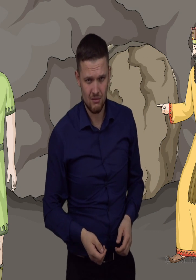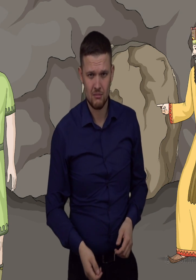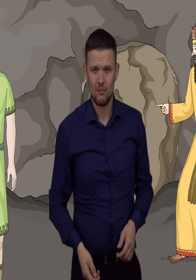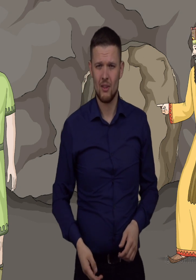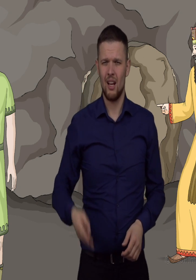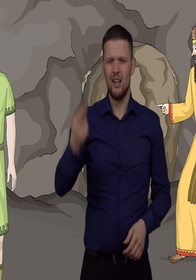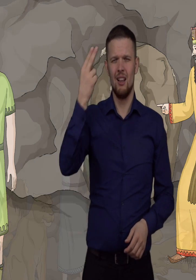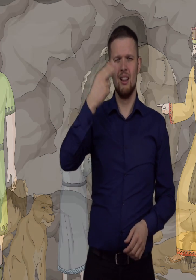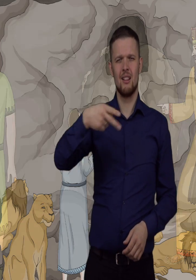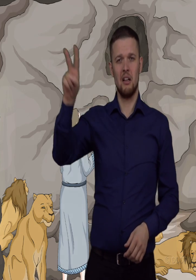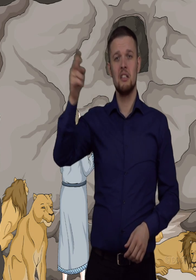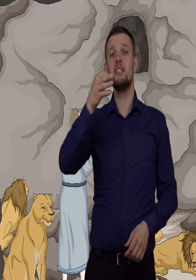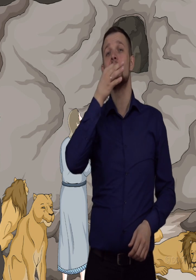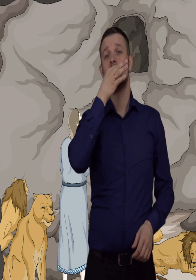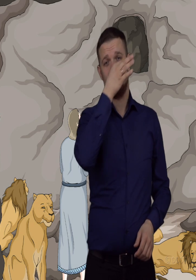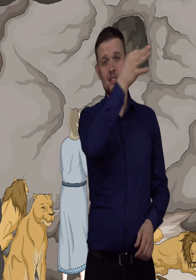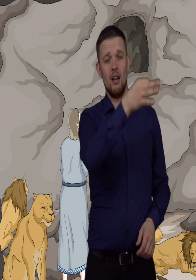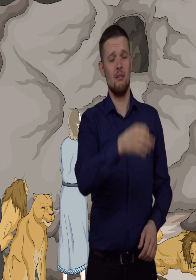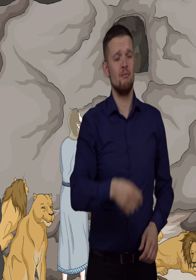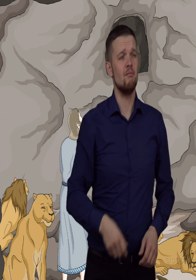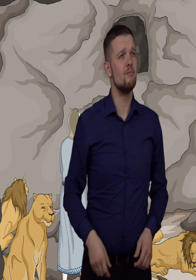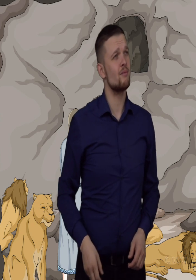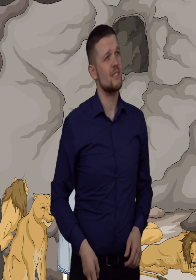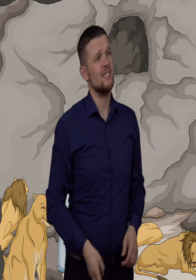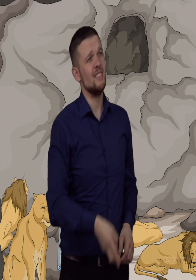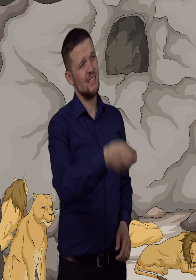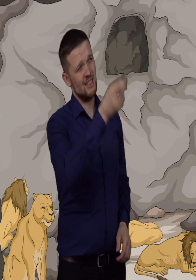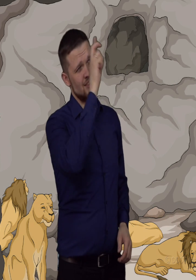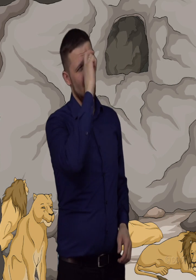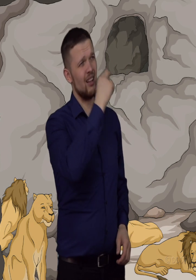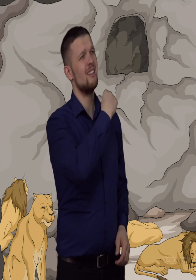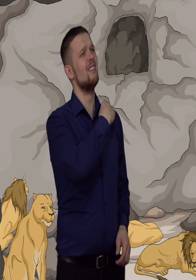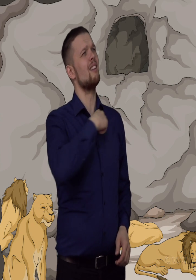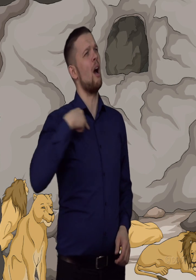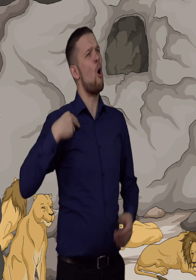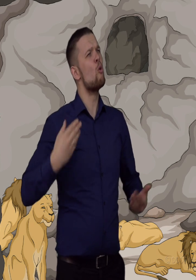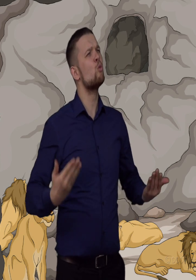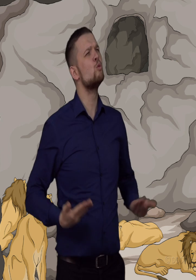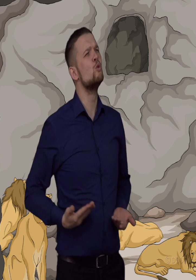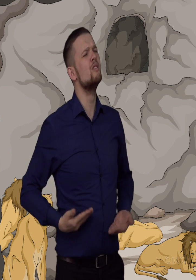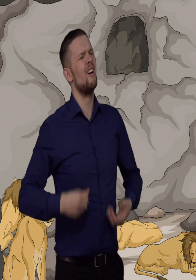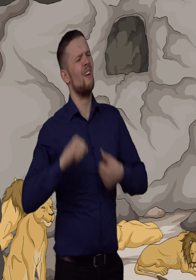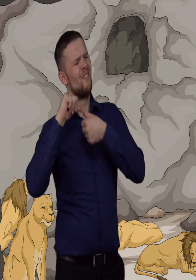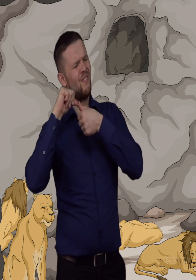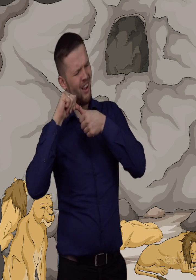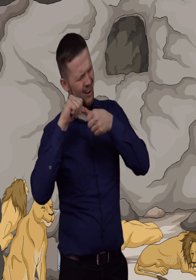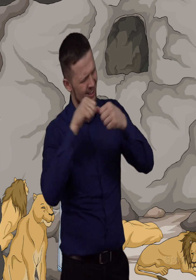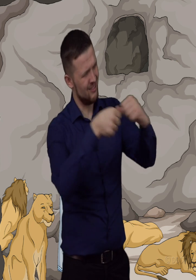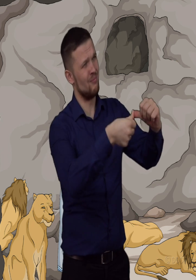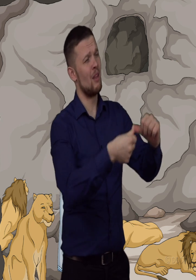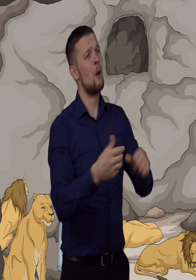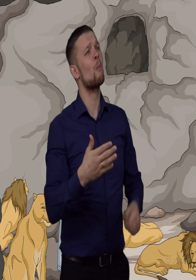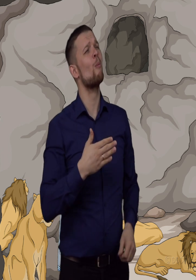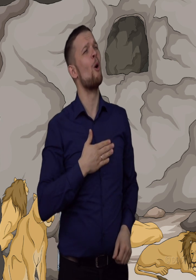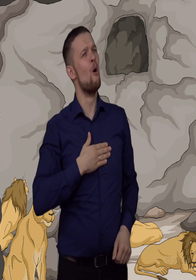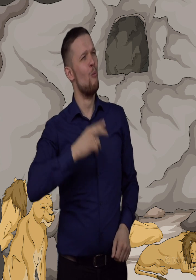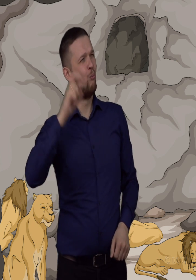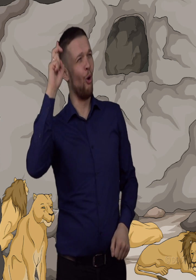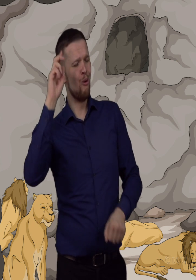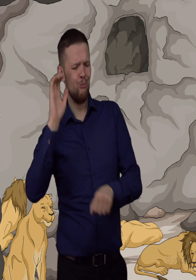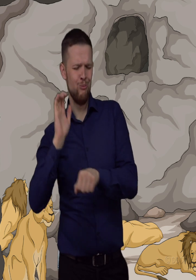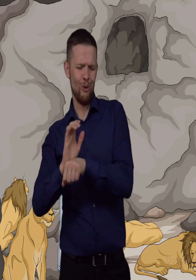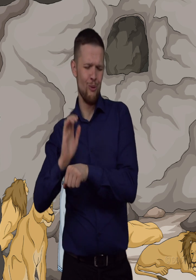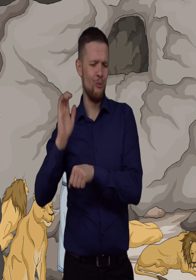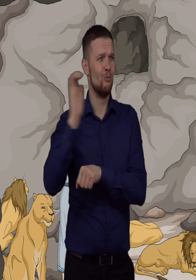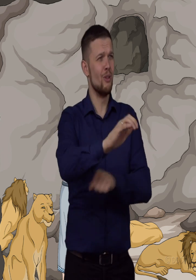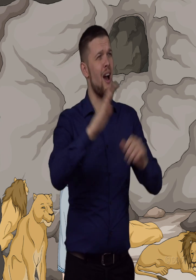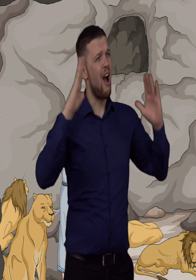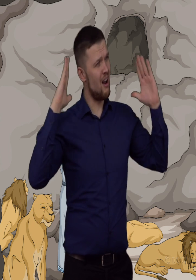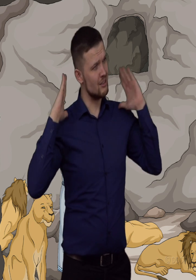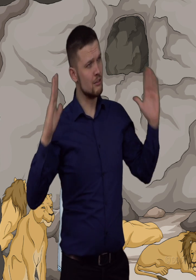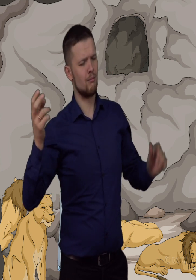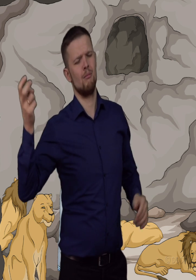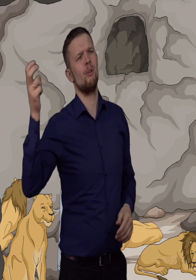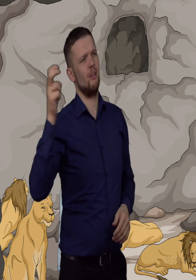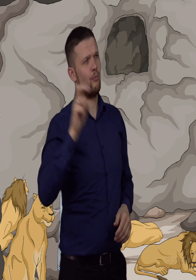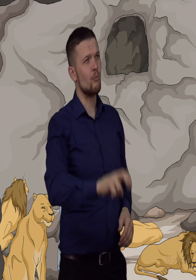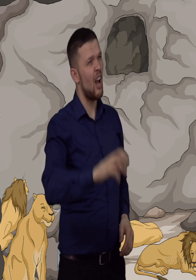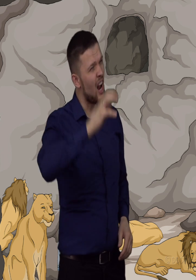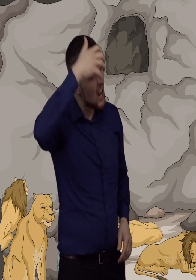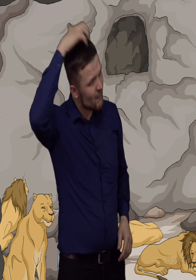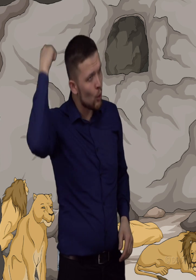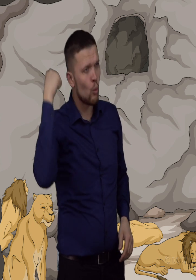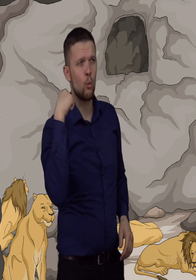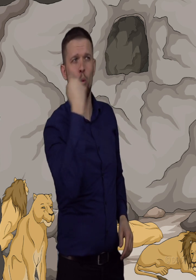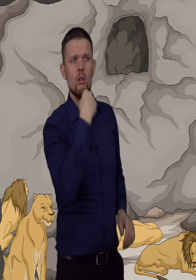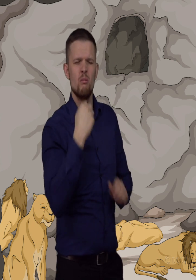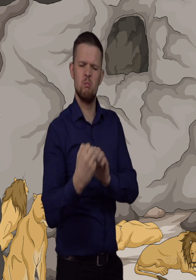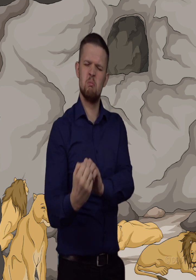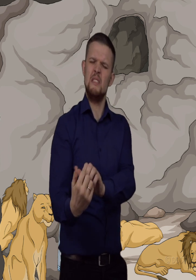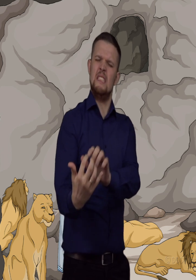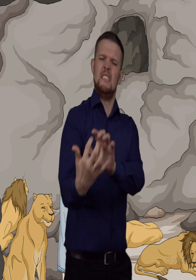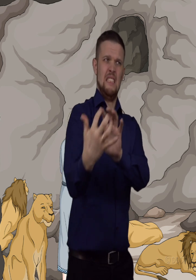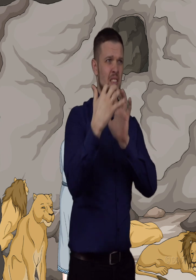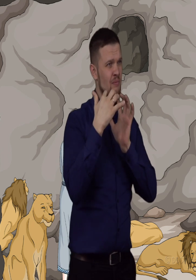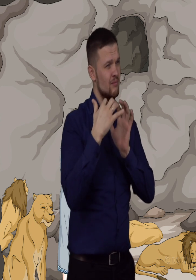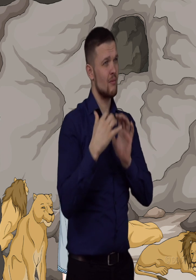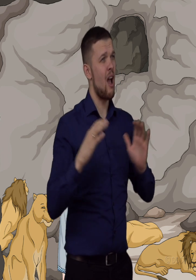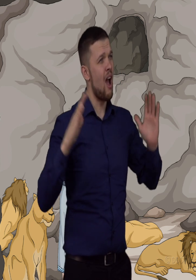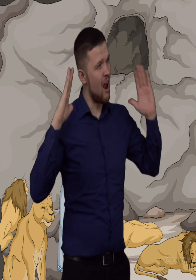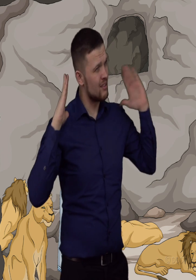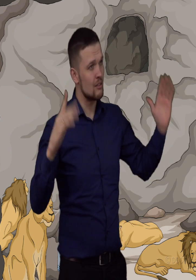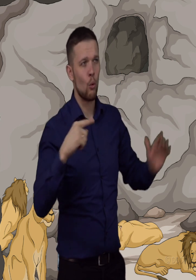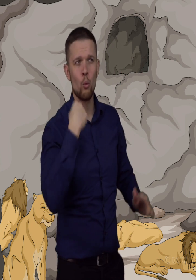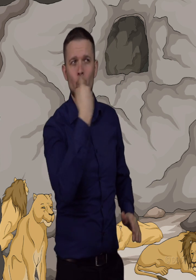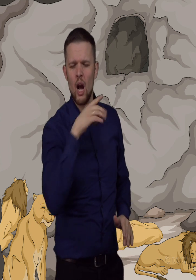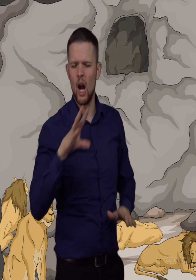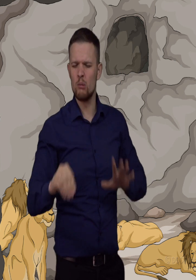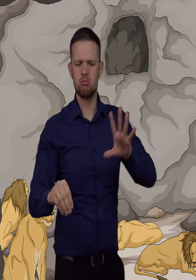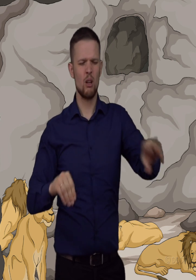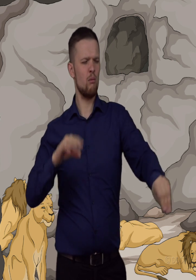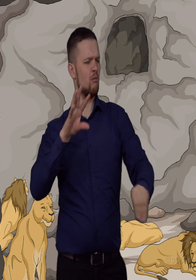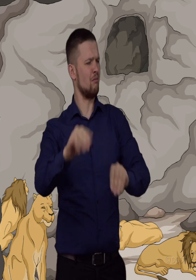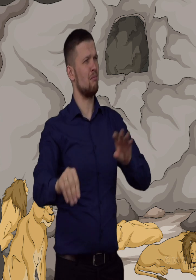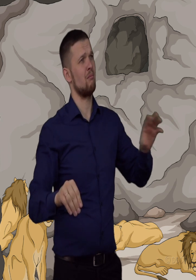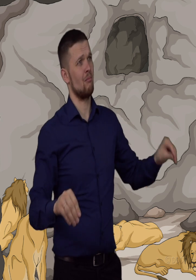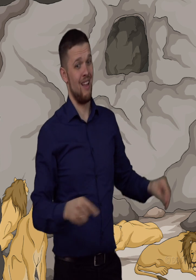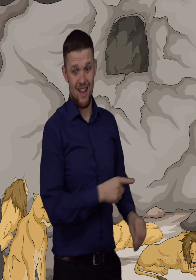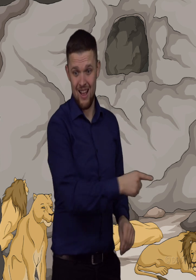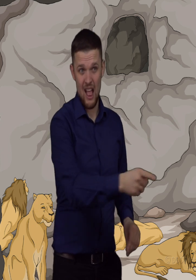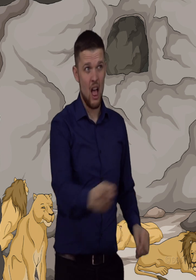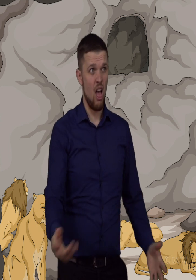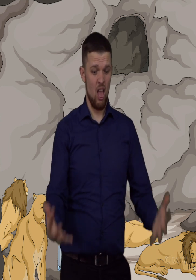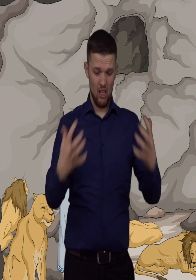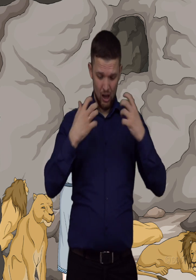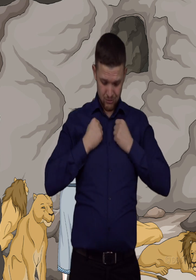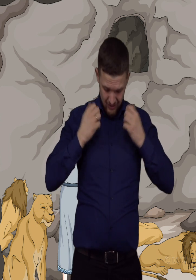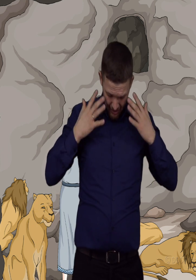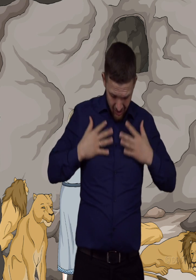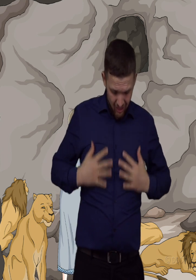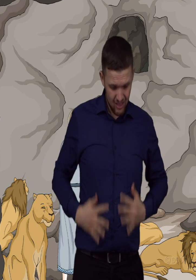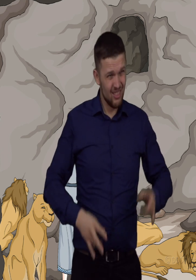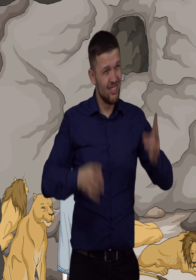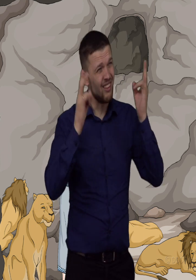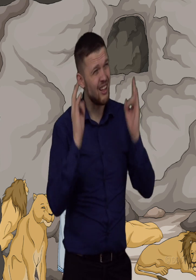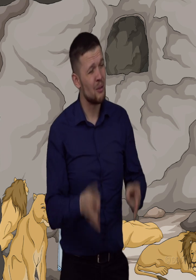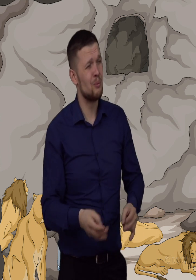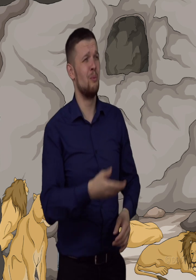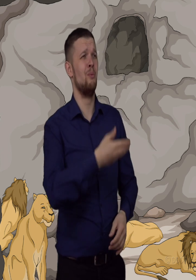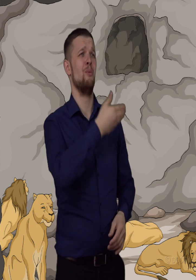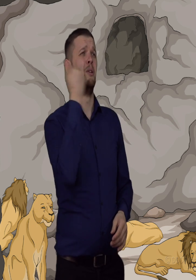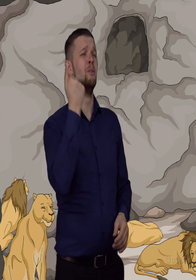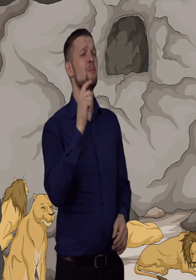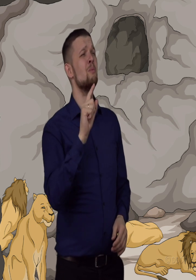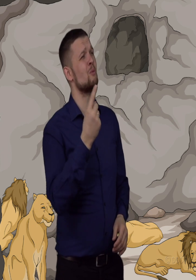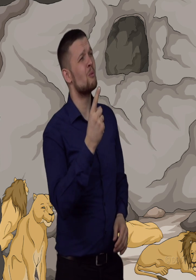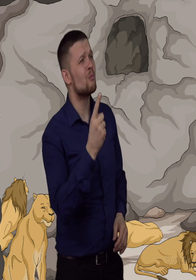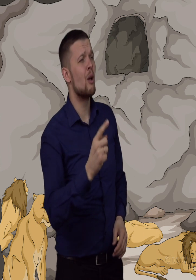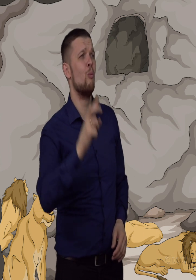Then Daniel replied, “O king, may you live forever! My God sent His angel and shut the mouths of the lions.